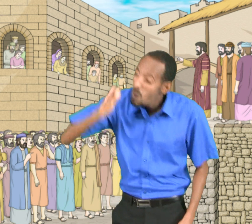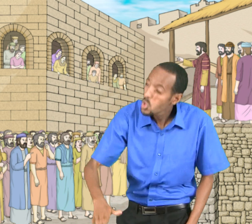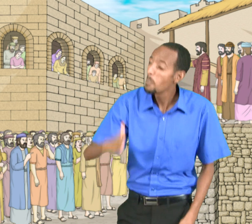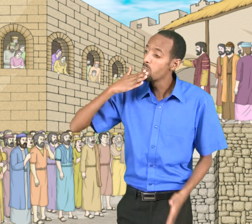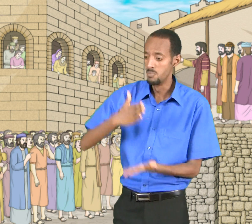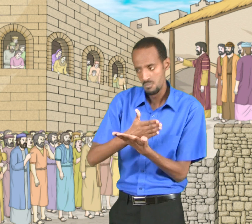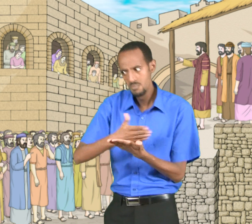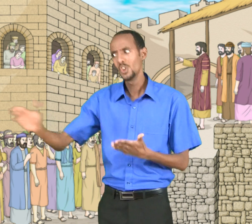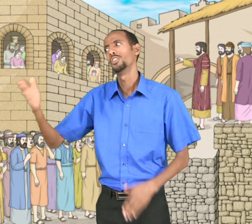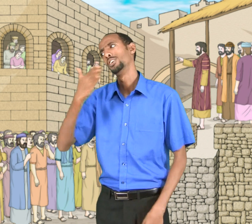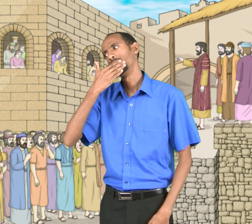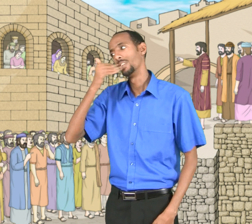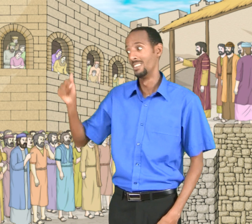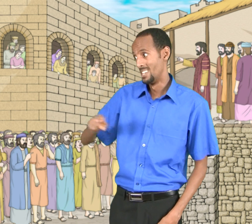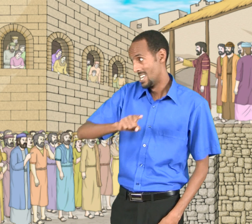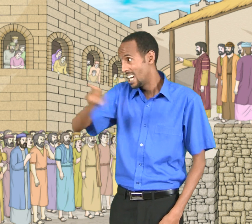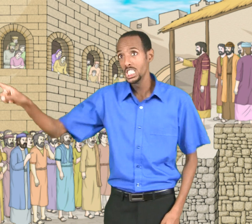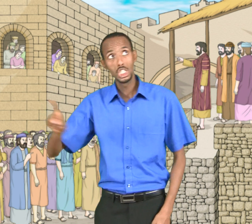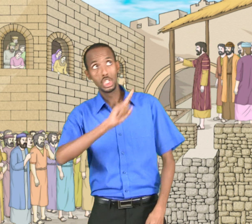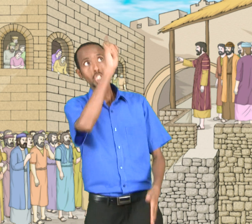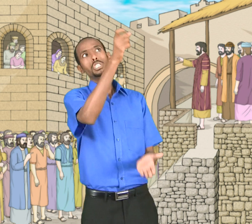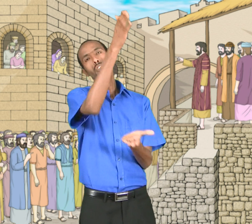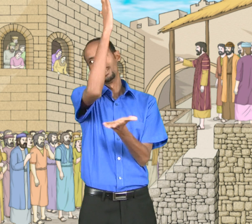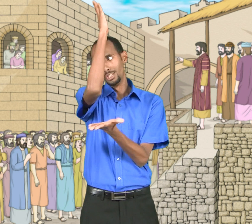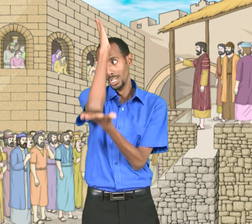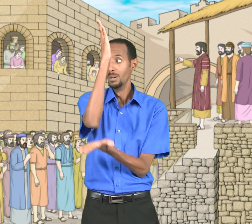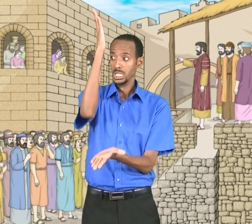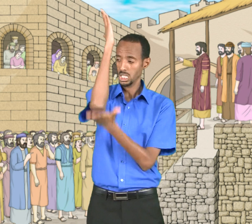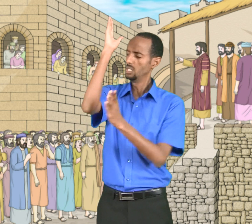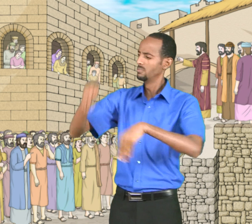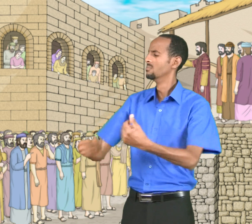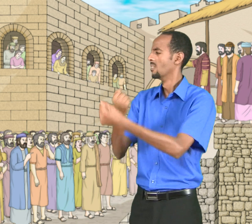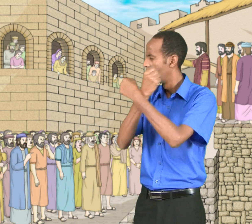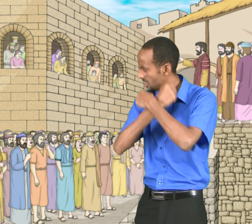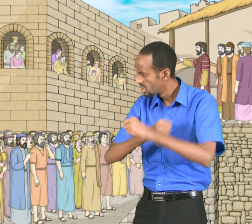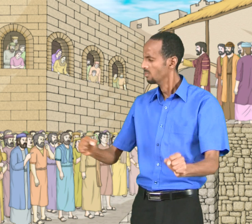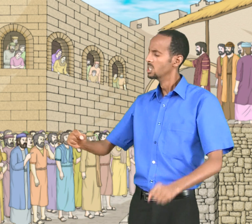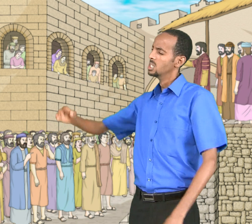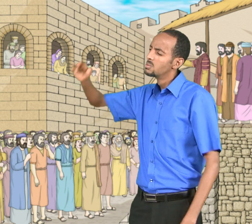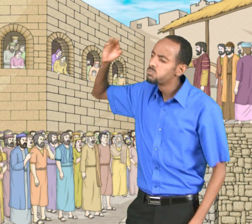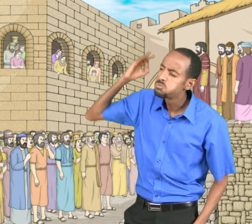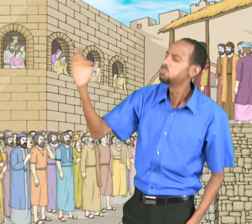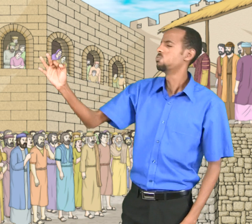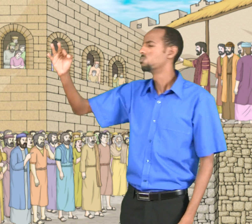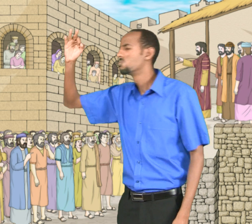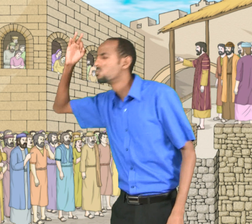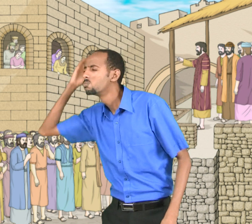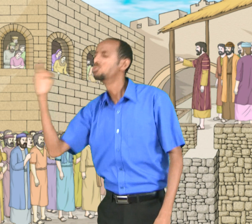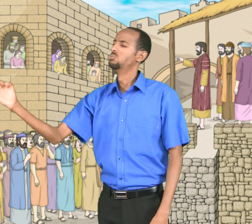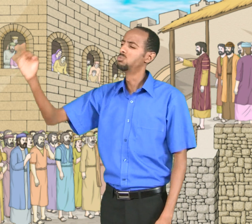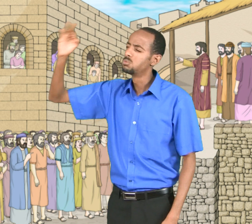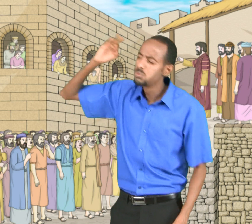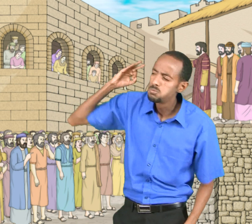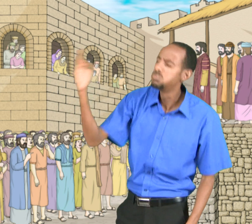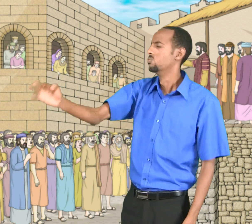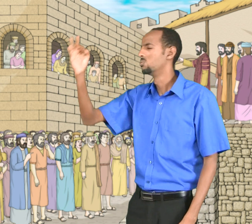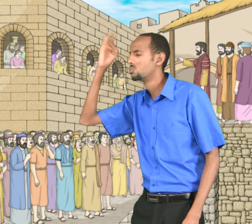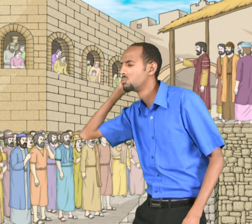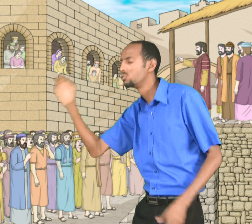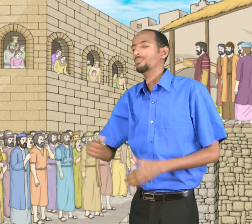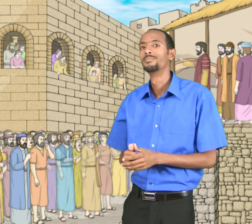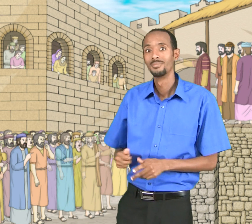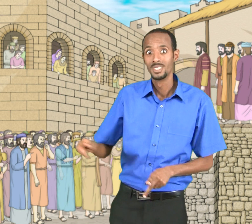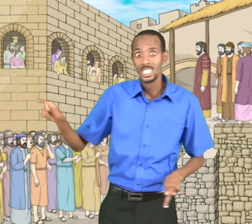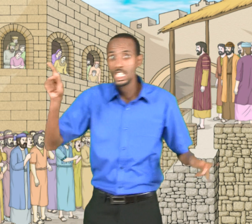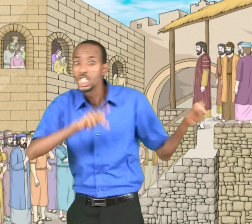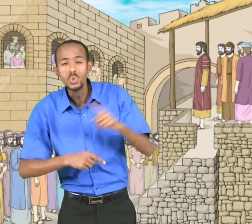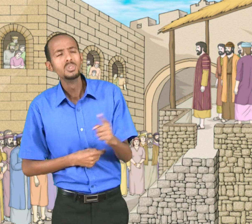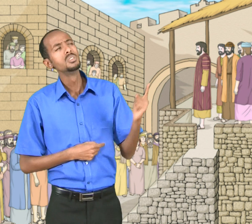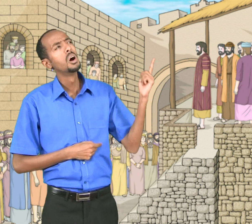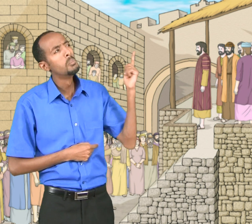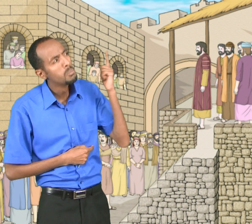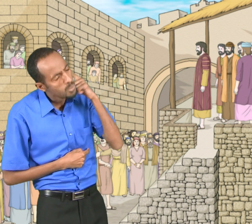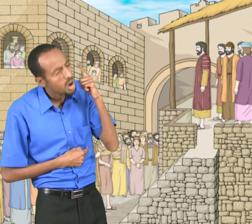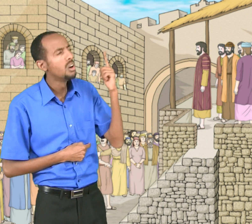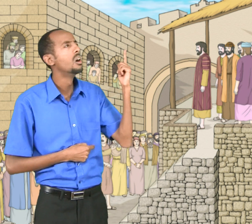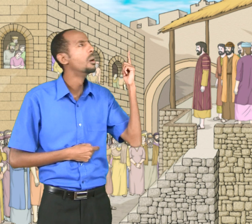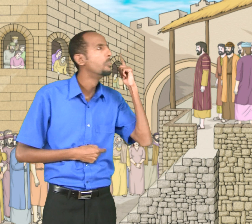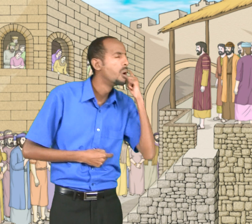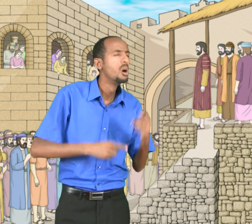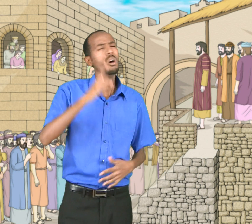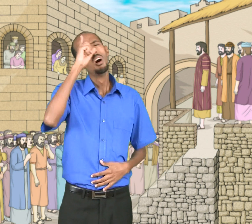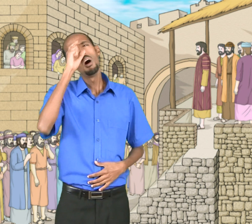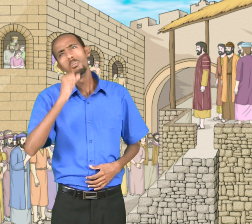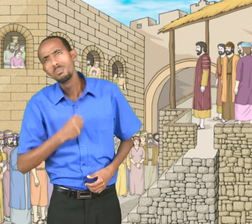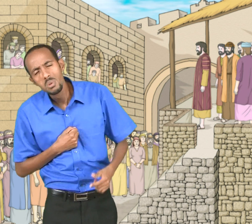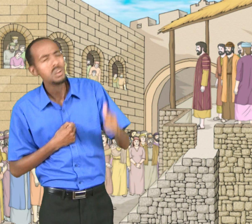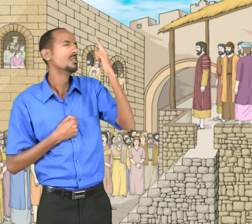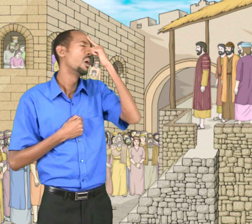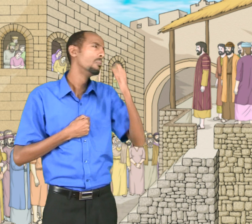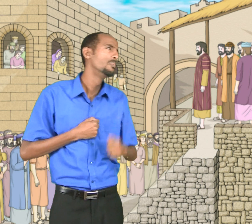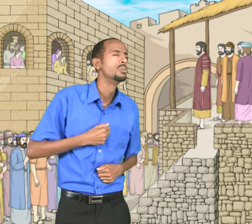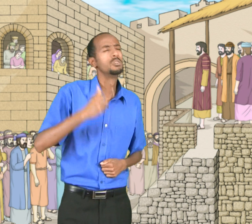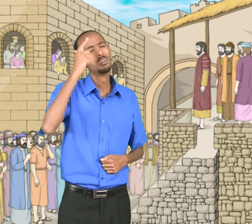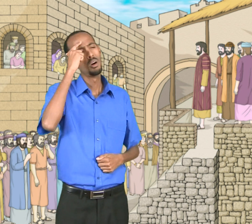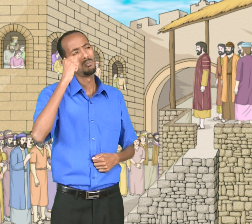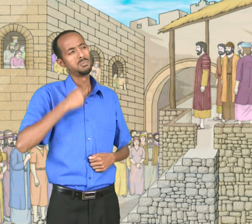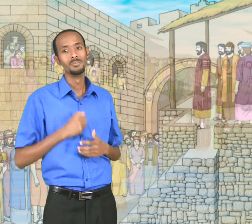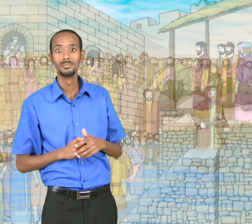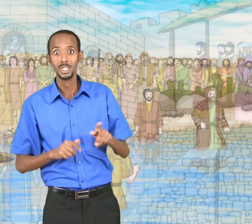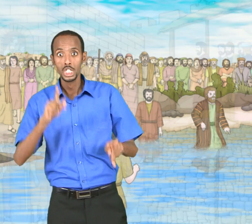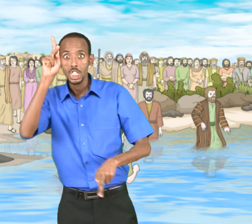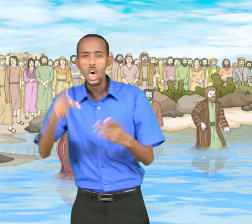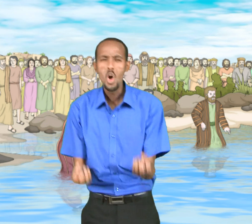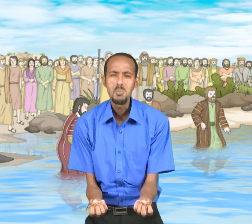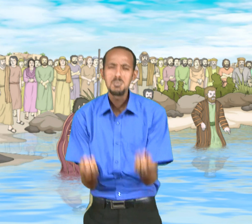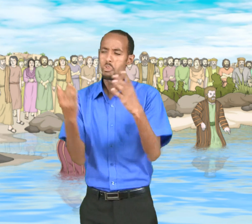With many other words he testified, and he urged them, “Be saved from this corrupt generation.”